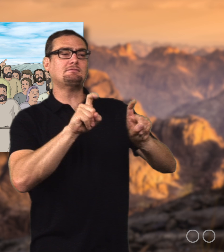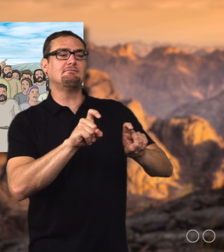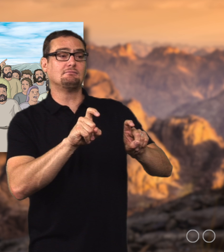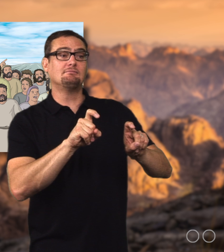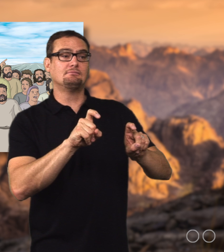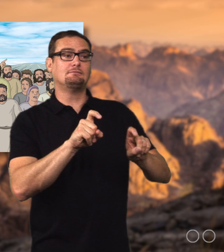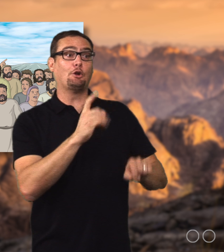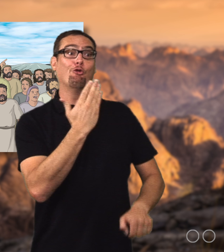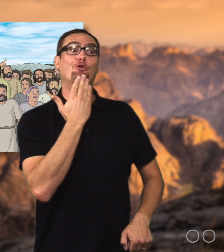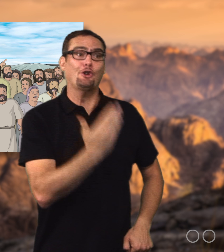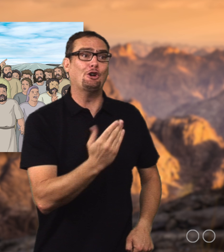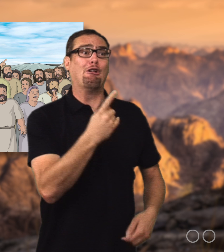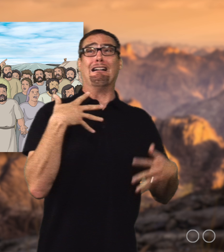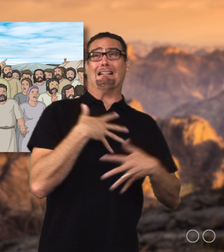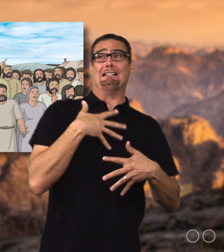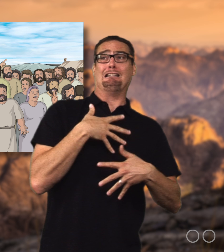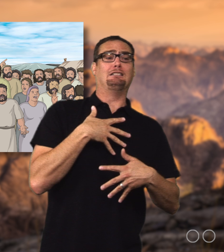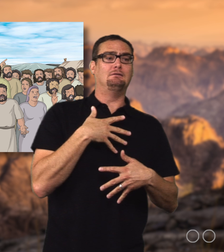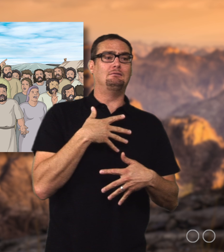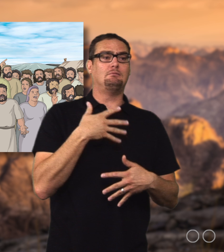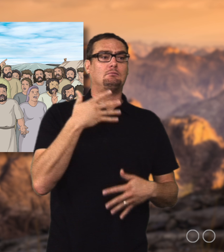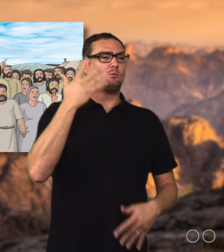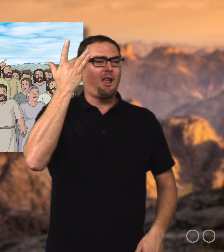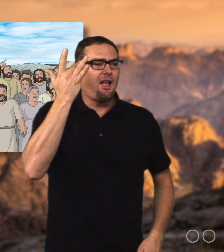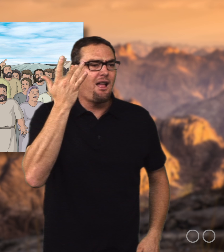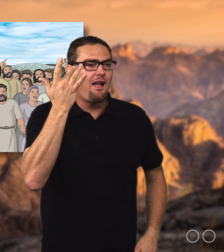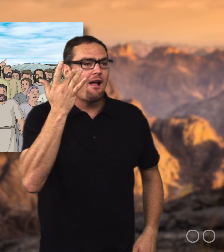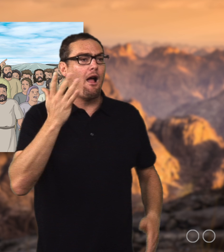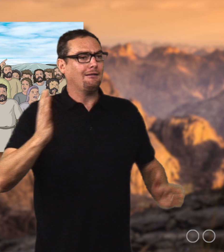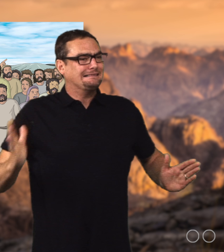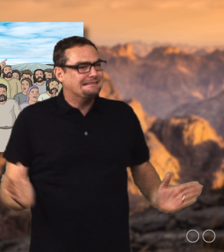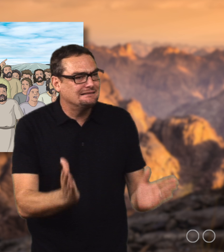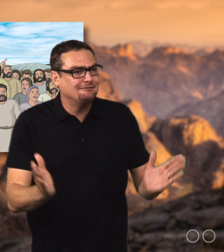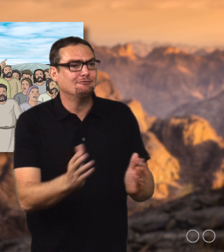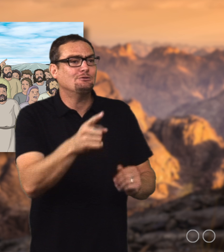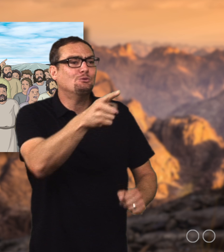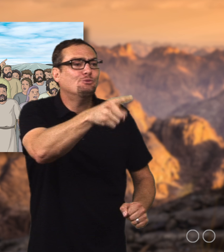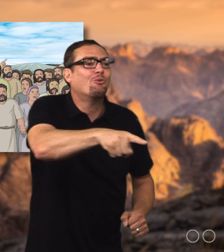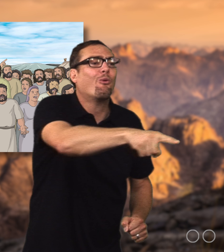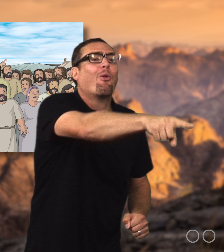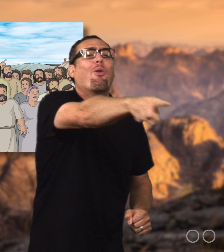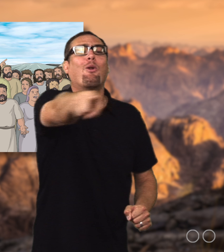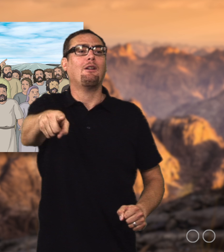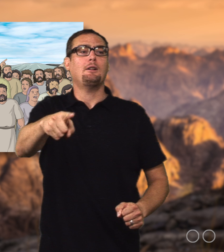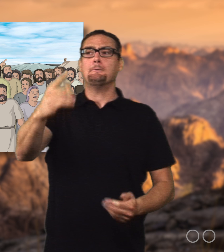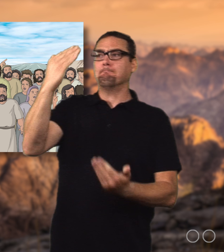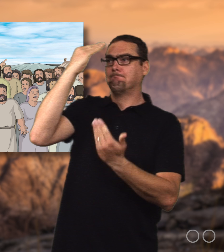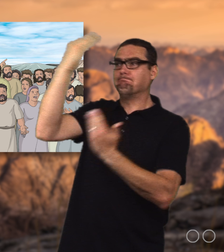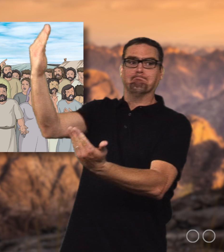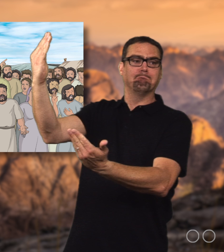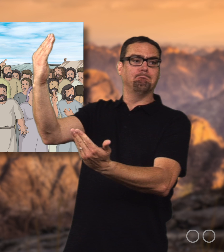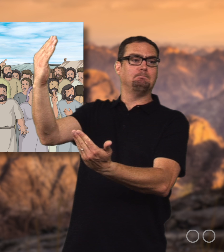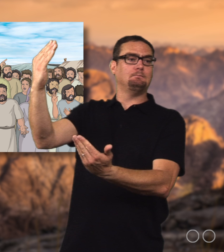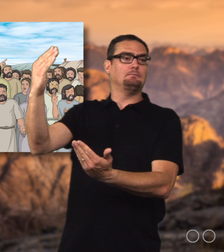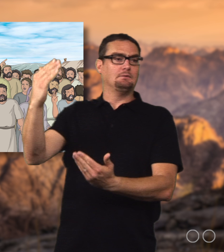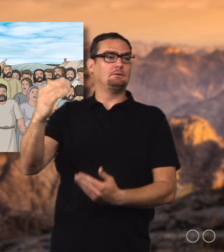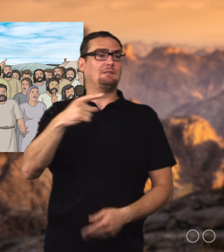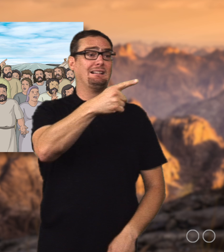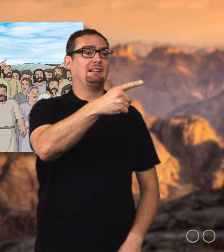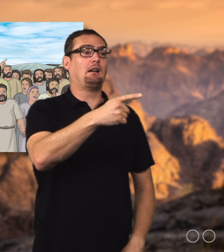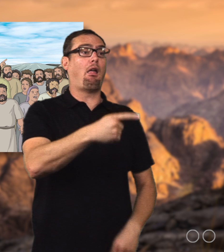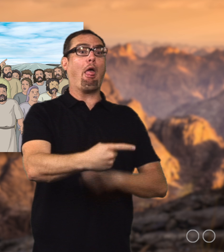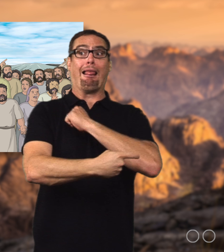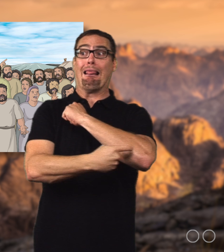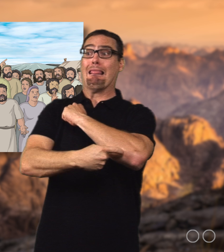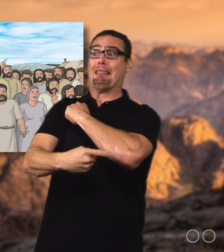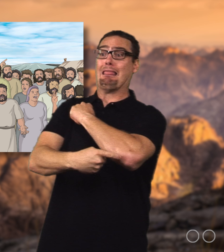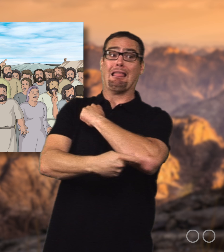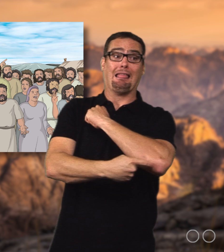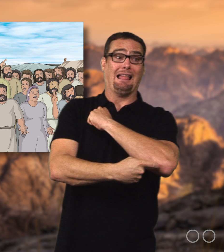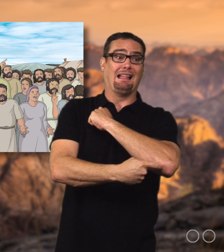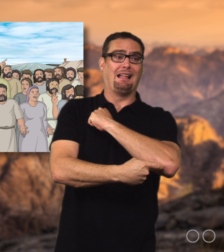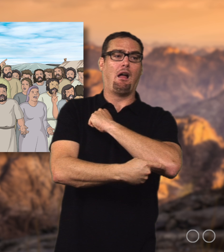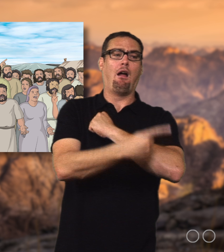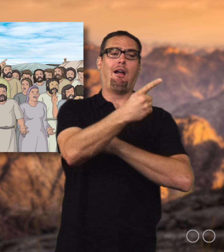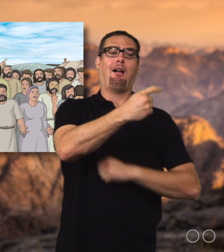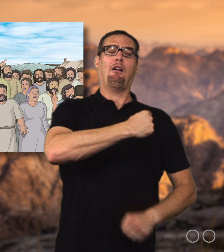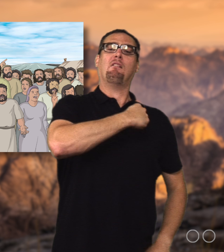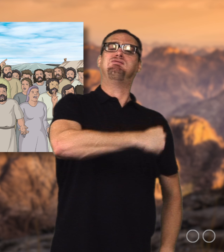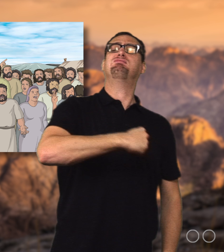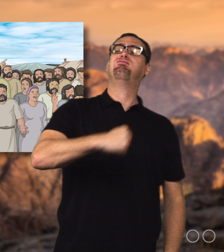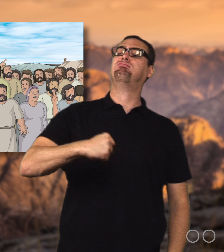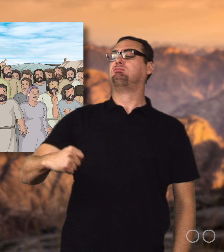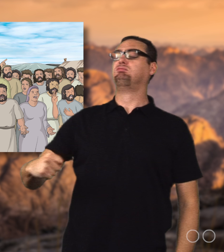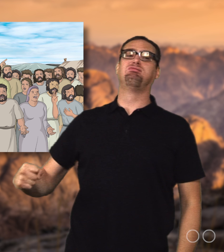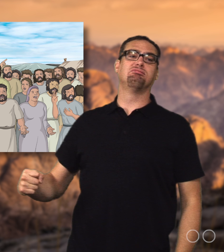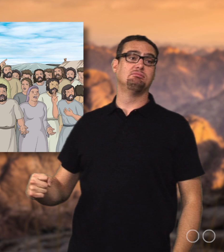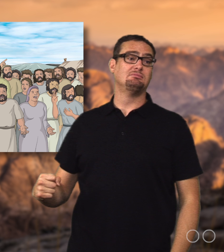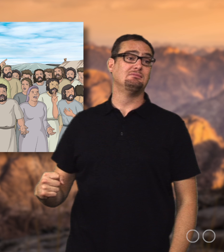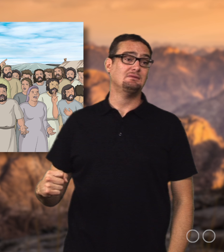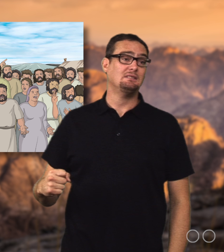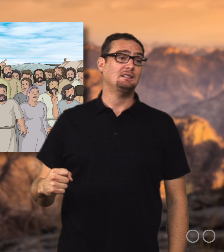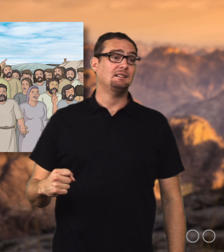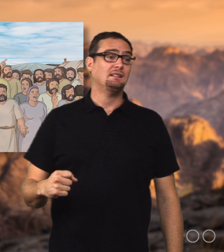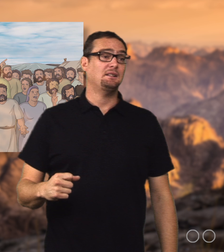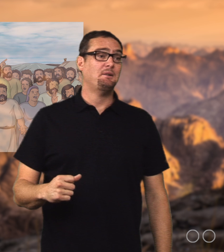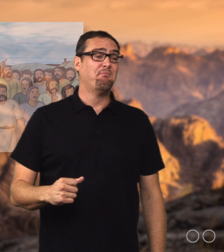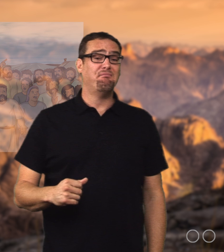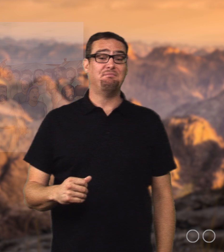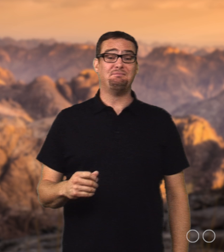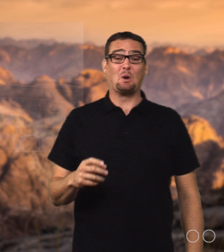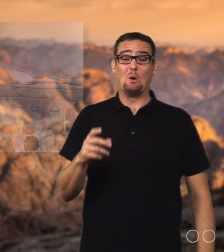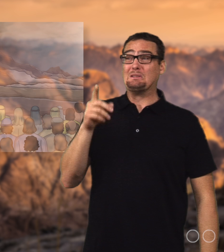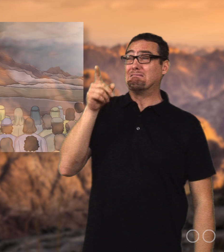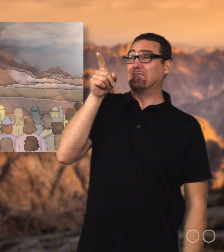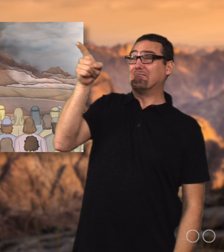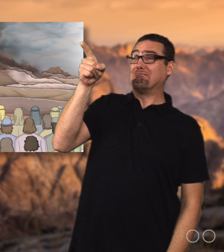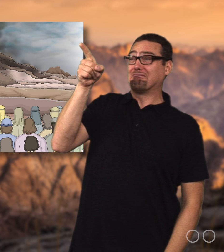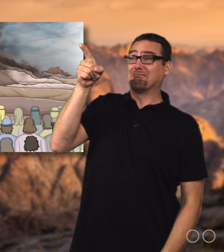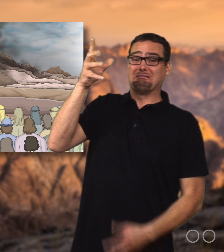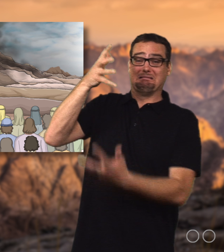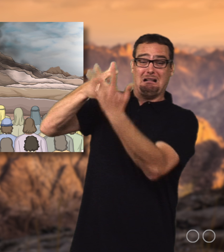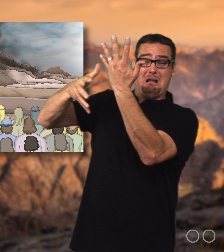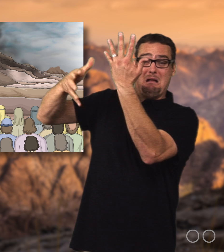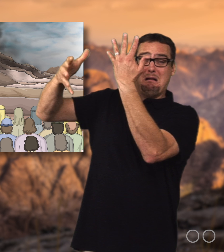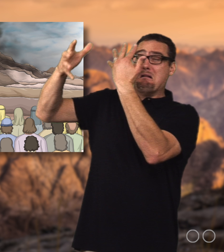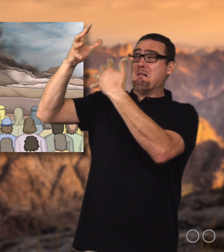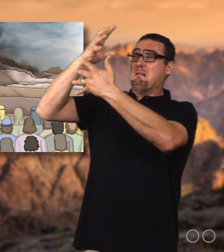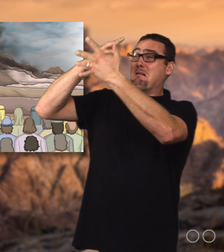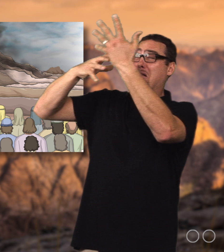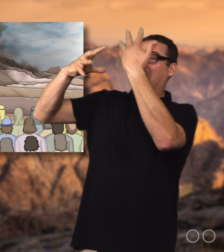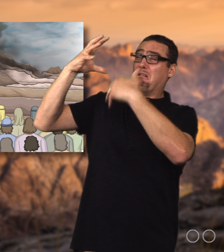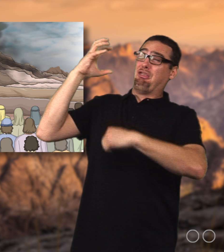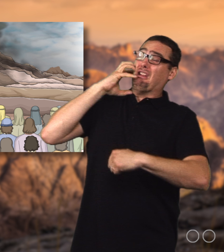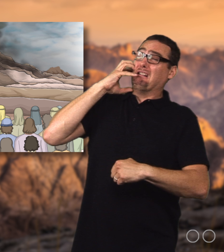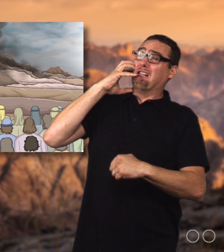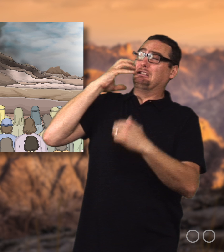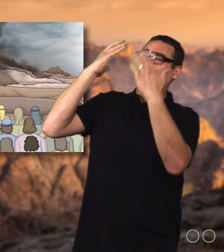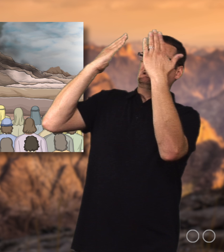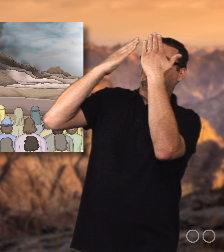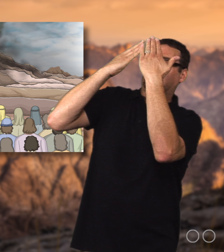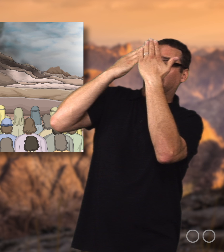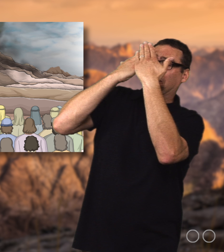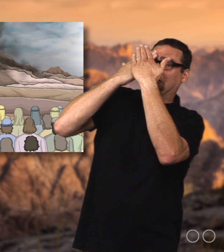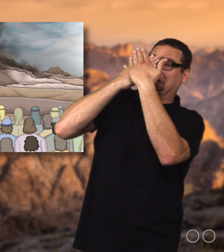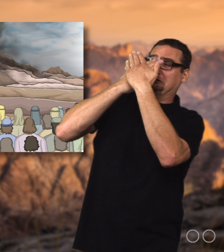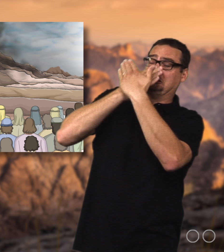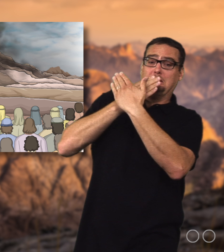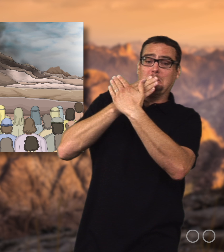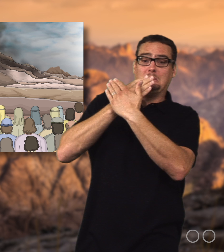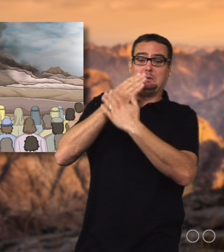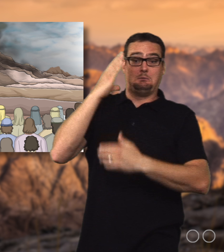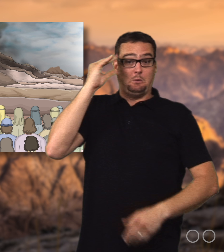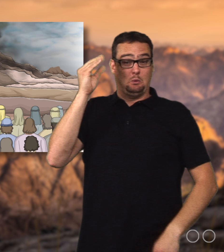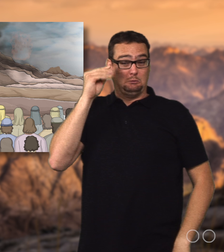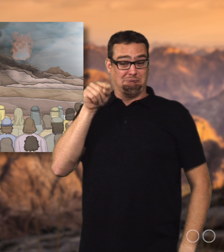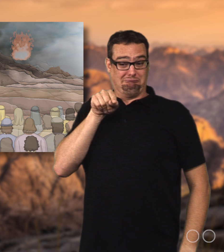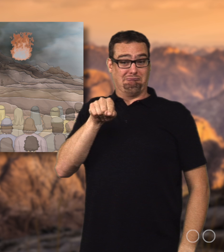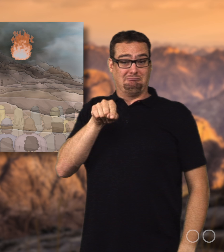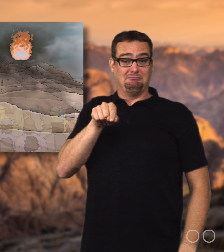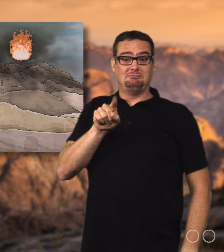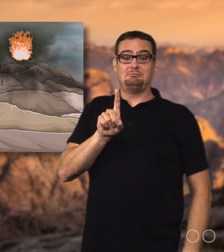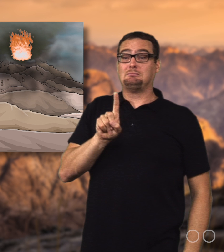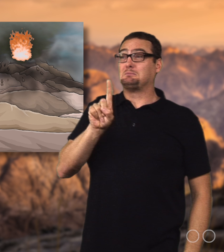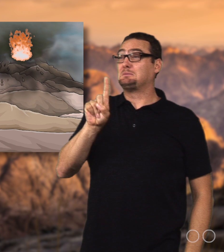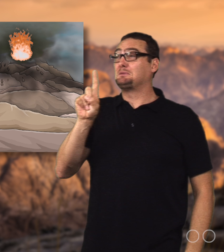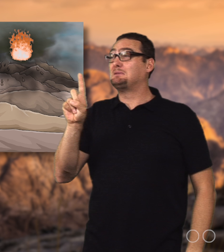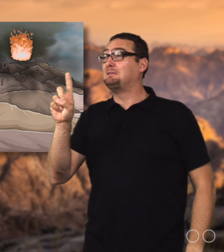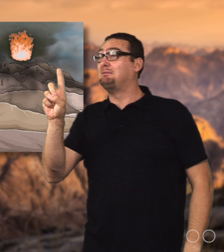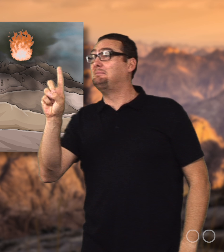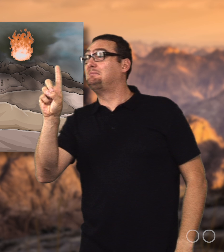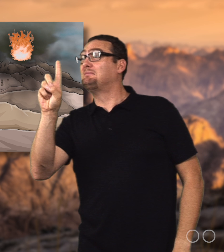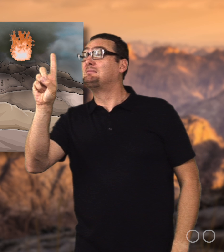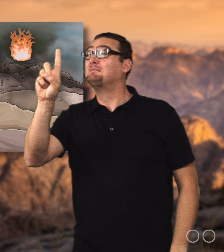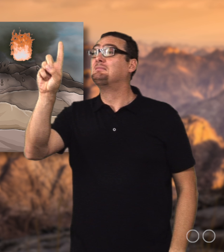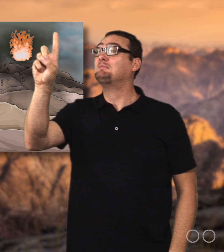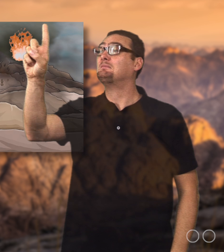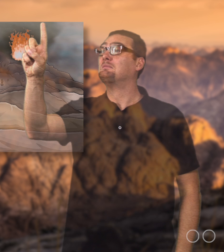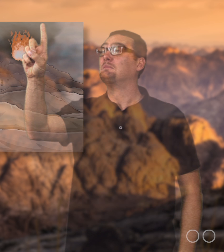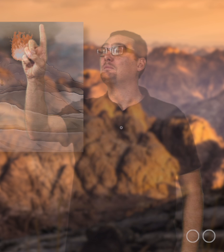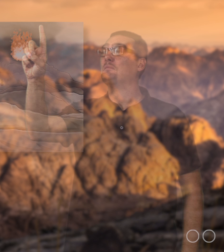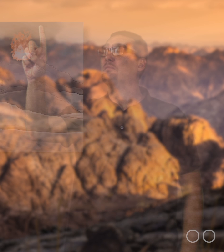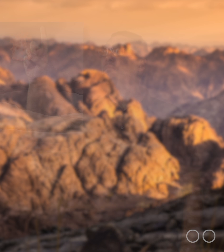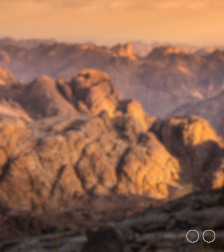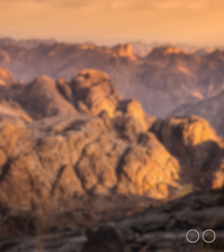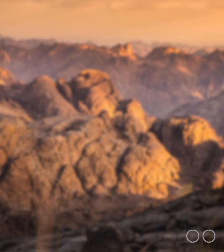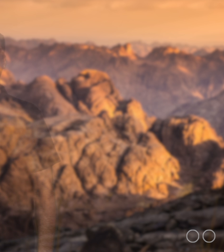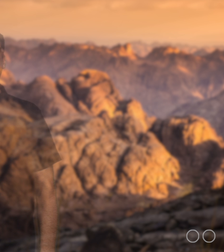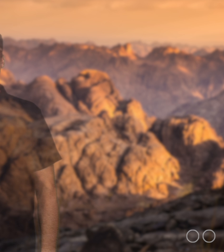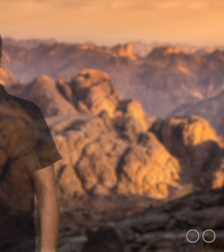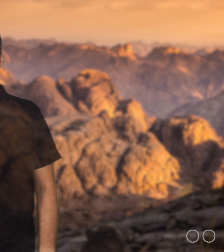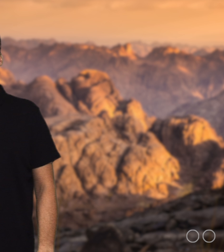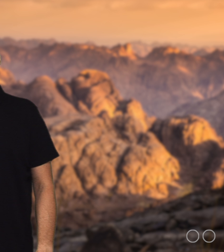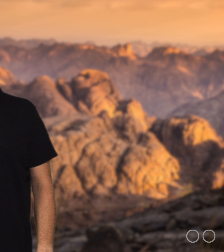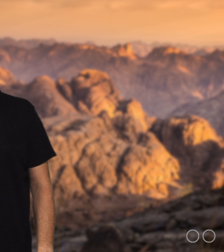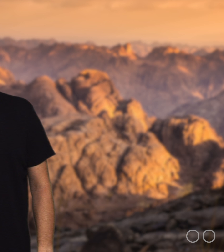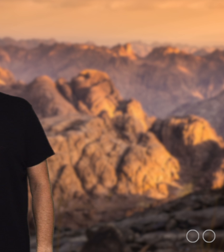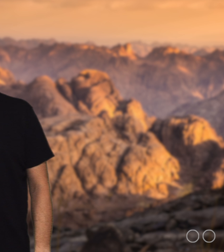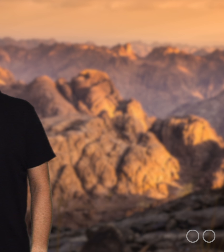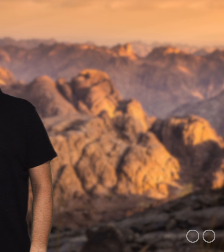“For God has come to test you, so that the fear of Him may be before you, to keep you from sinning.” And the people stood at a distance as Moses approached the thick darkness where God was.